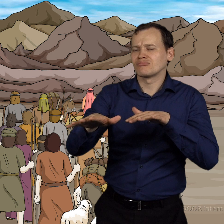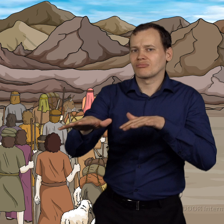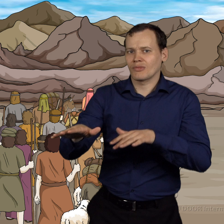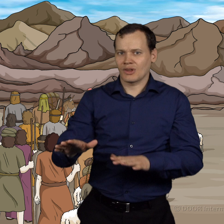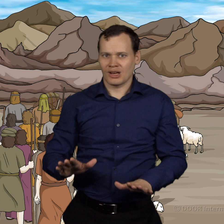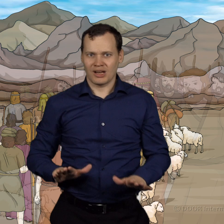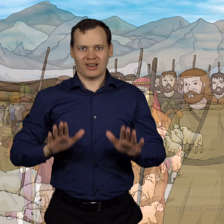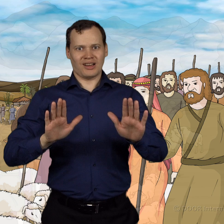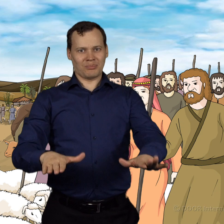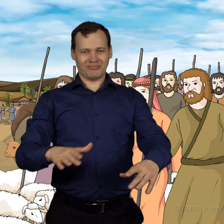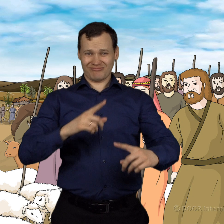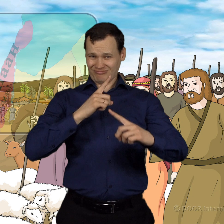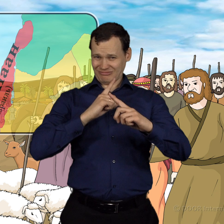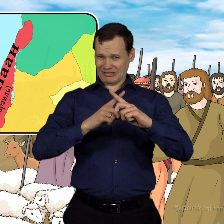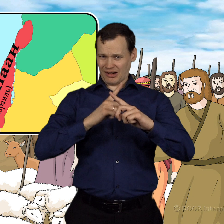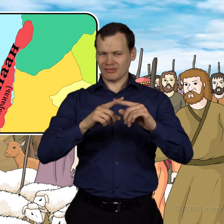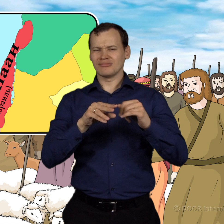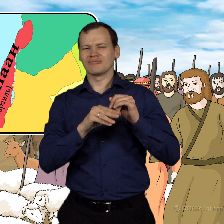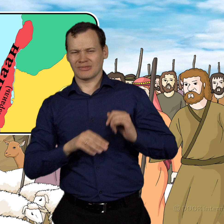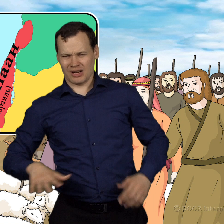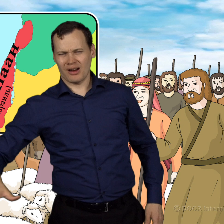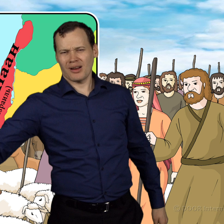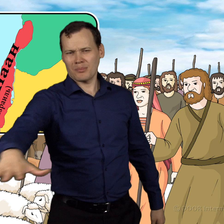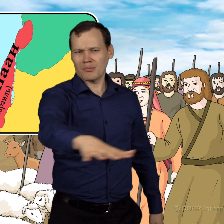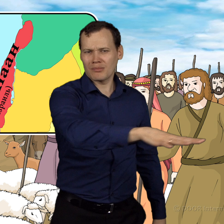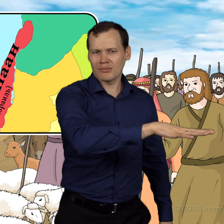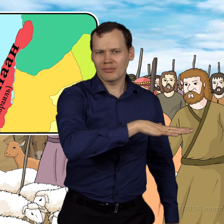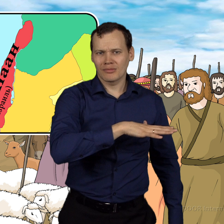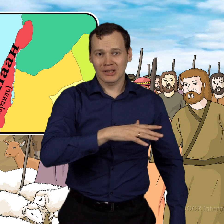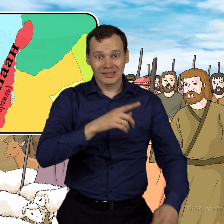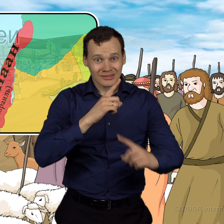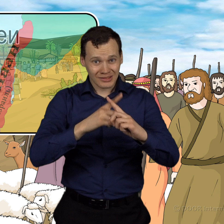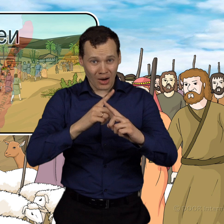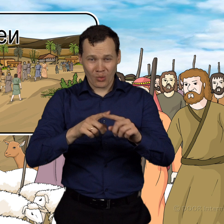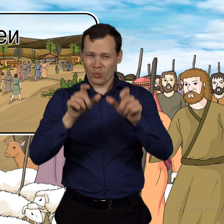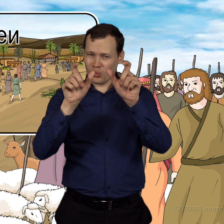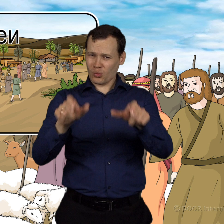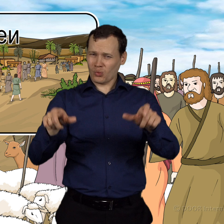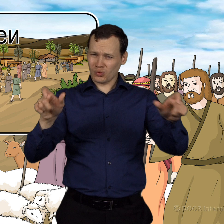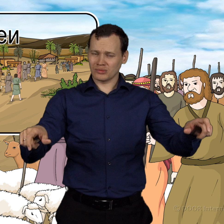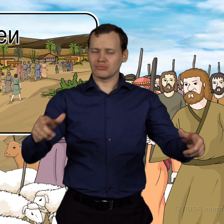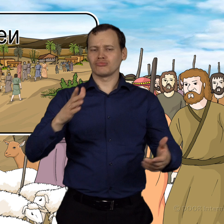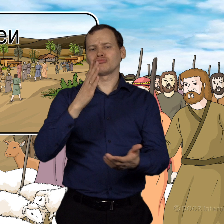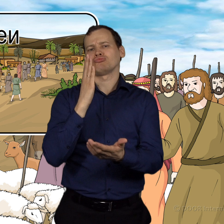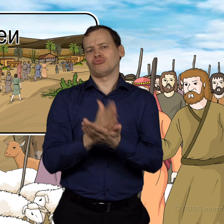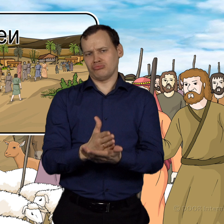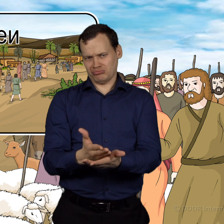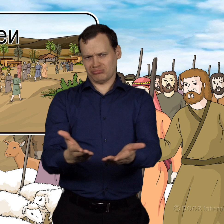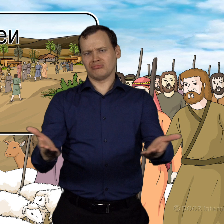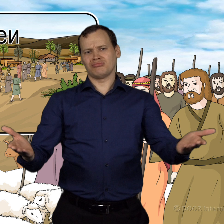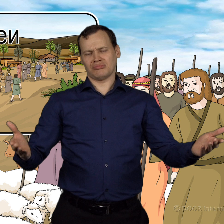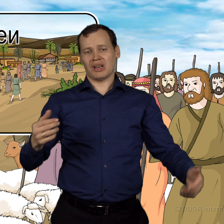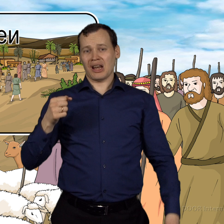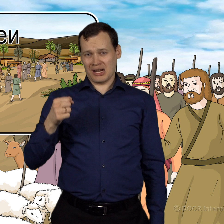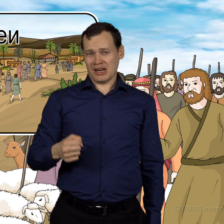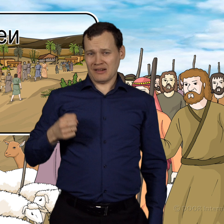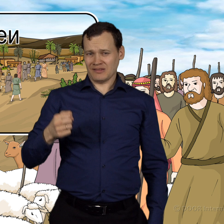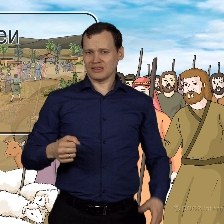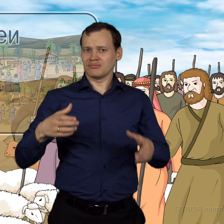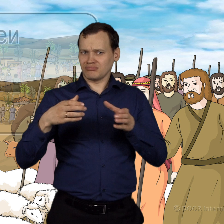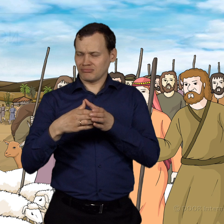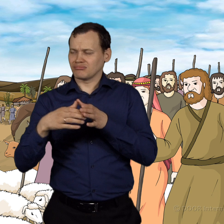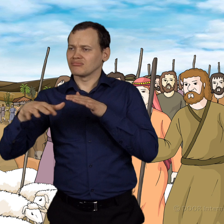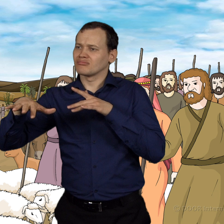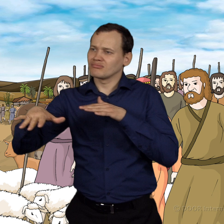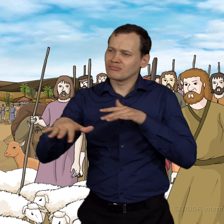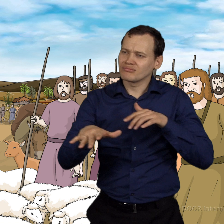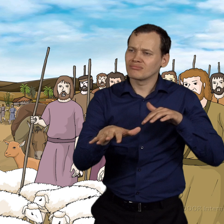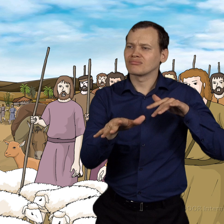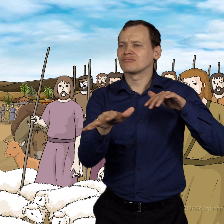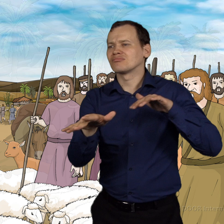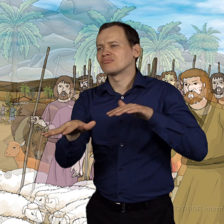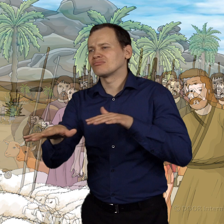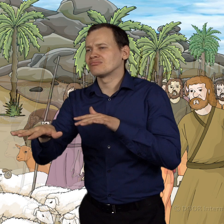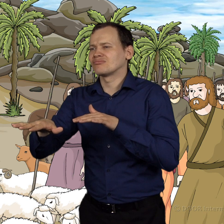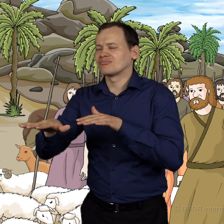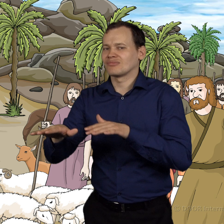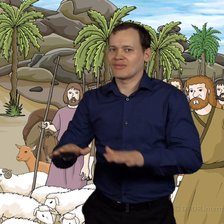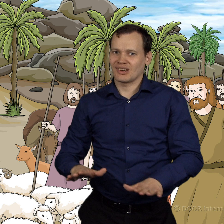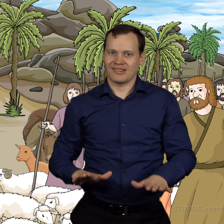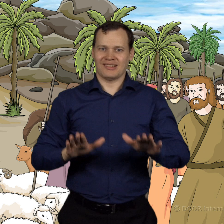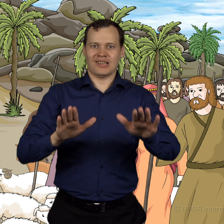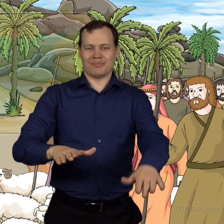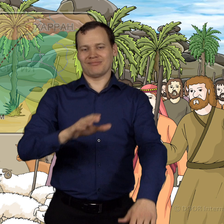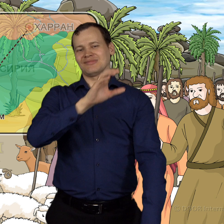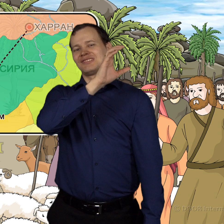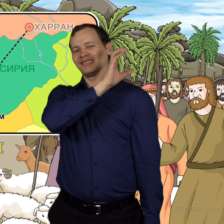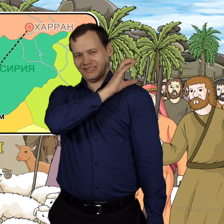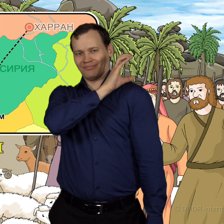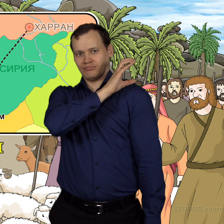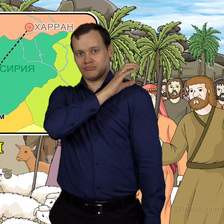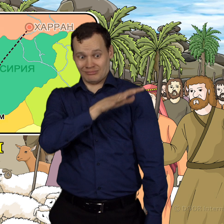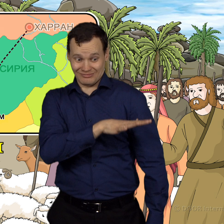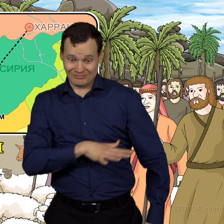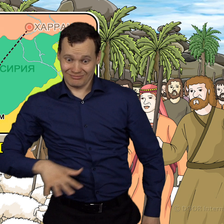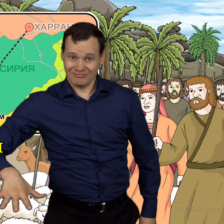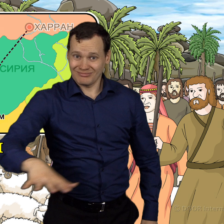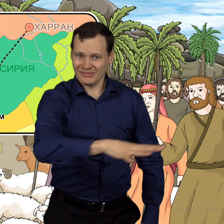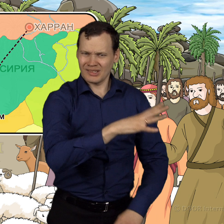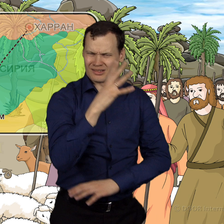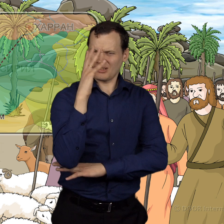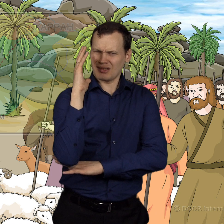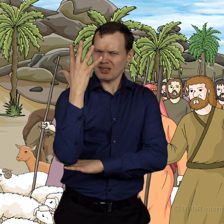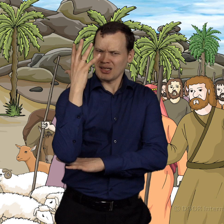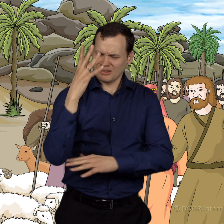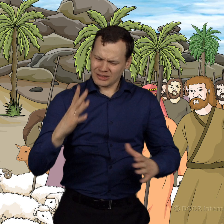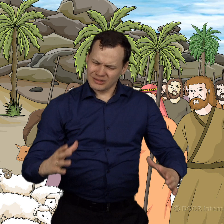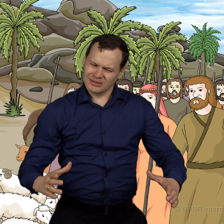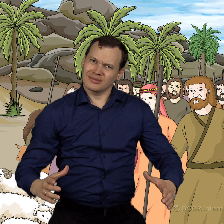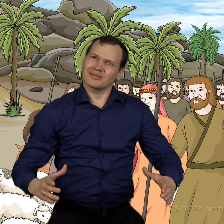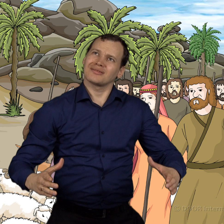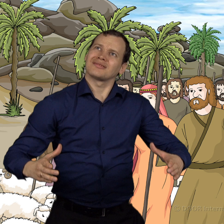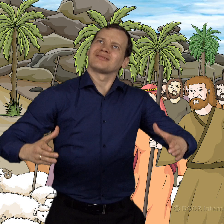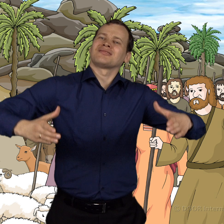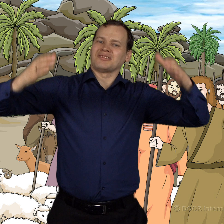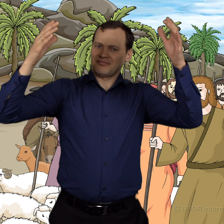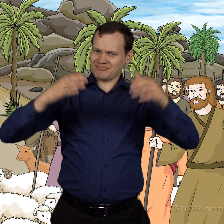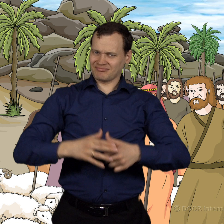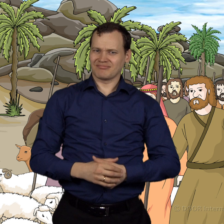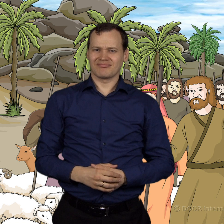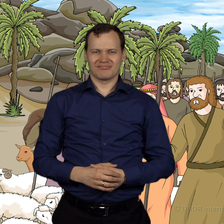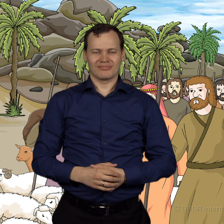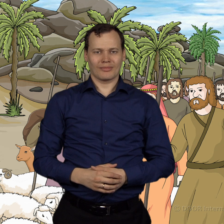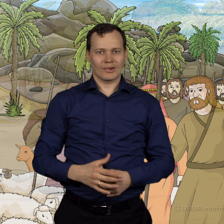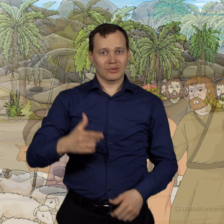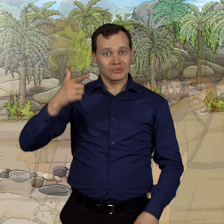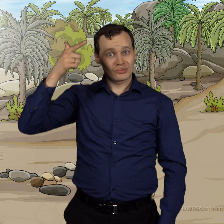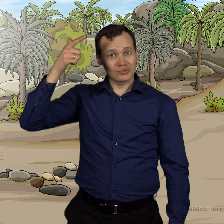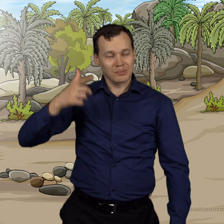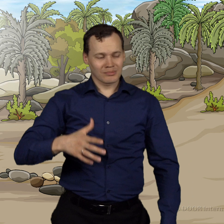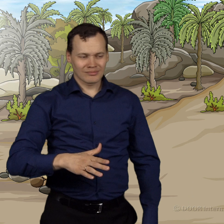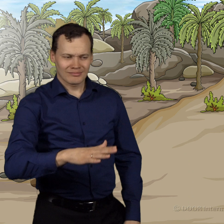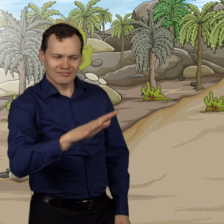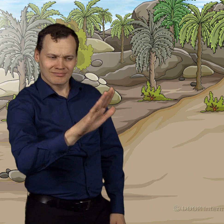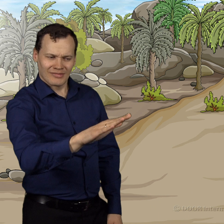When they came to the land of Canaan, Abram traveled through the land as far as the site of the Oak of Moreh at Shechem. And at that time the Canaanites were in the land.